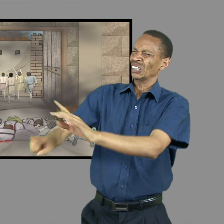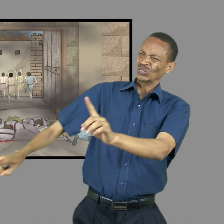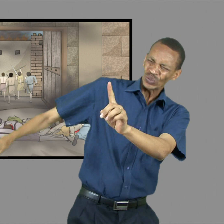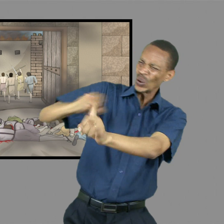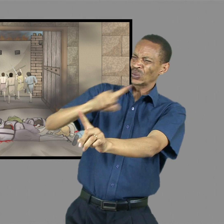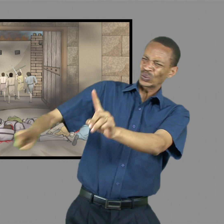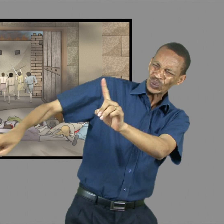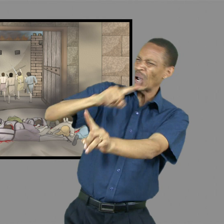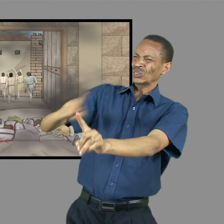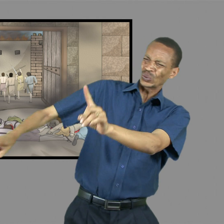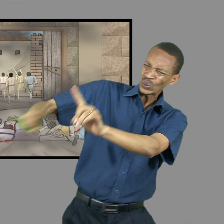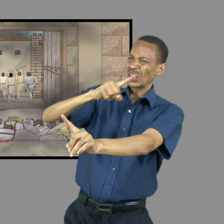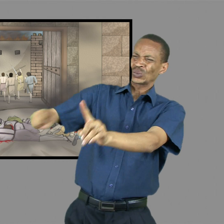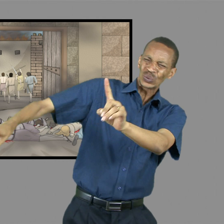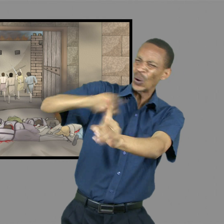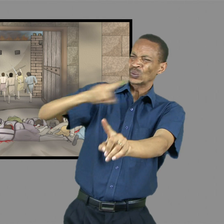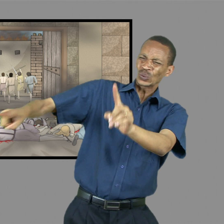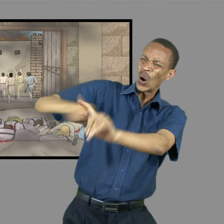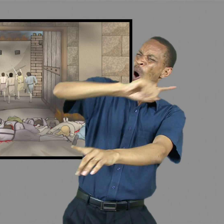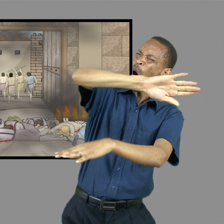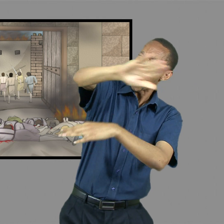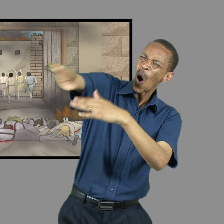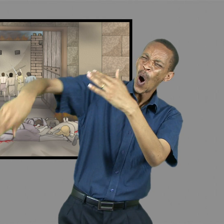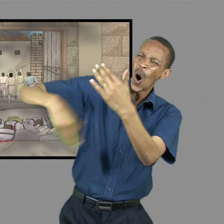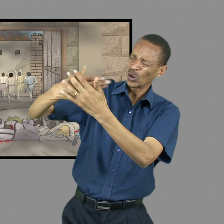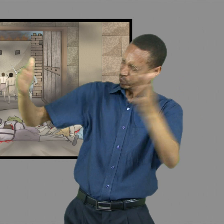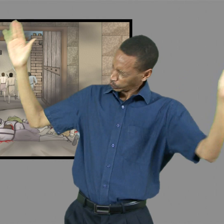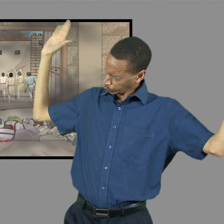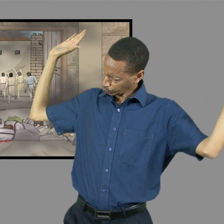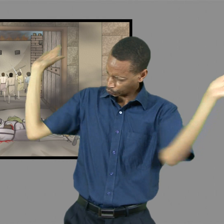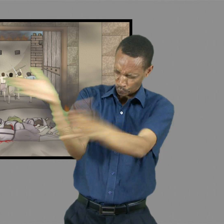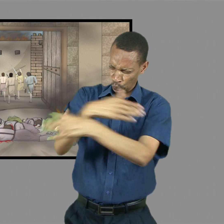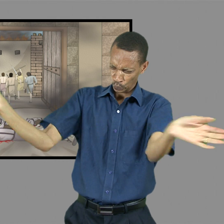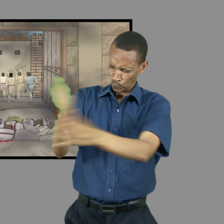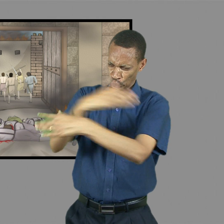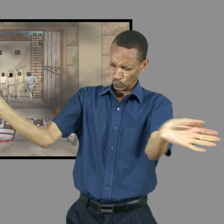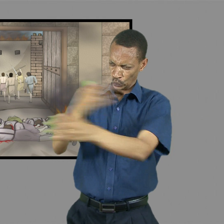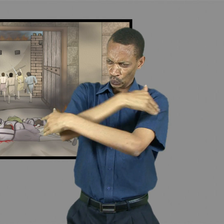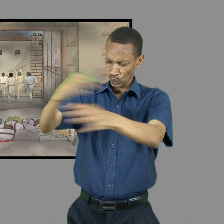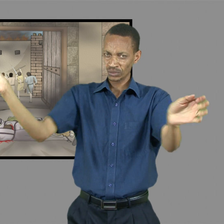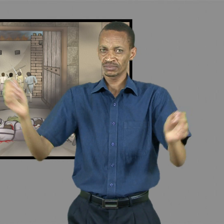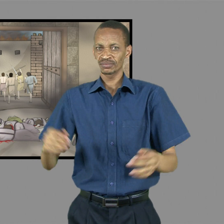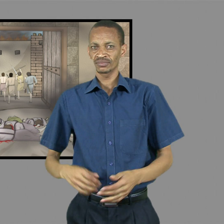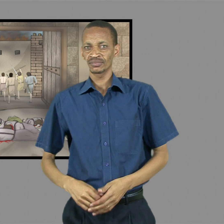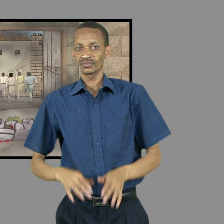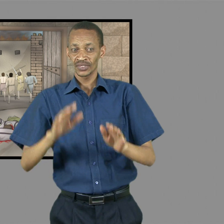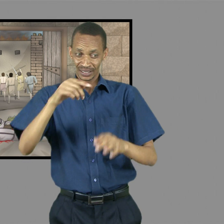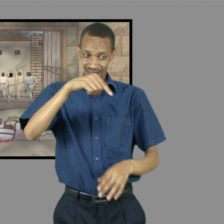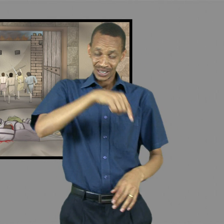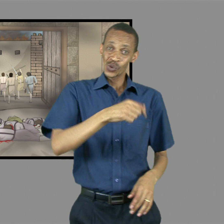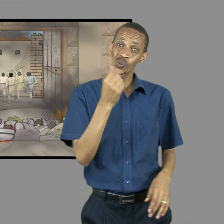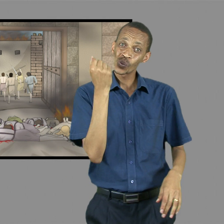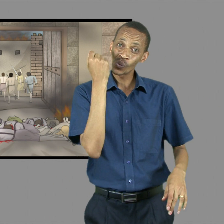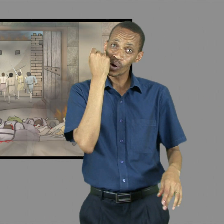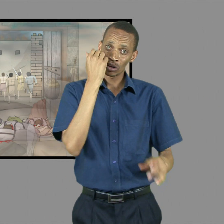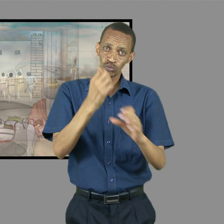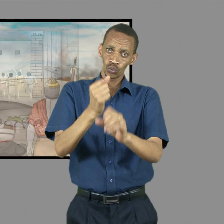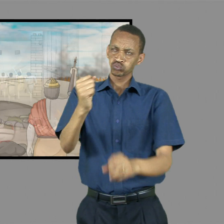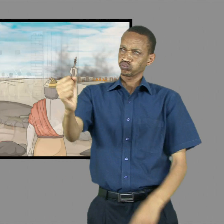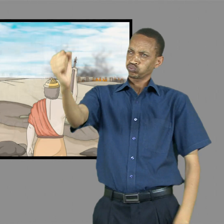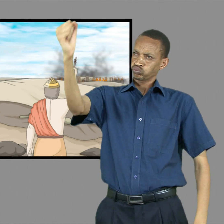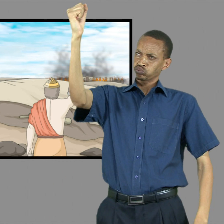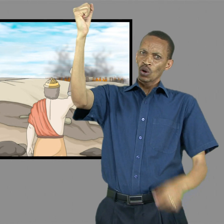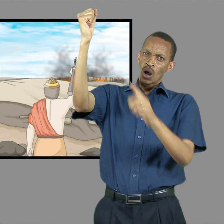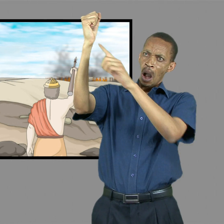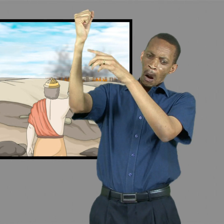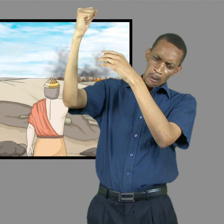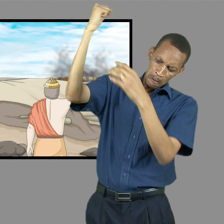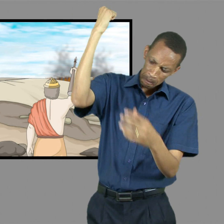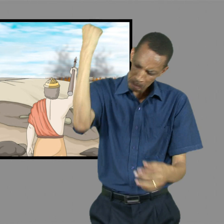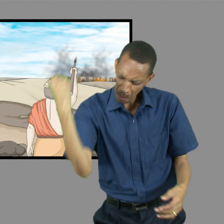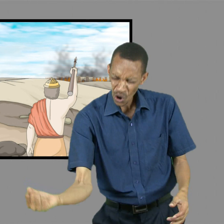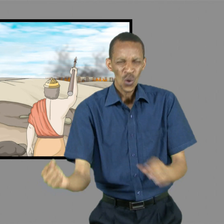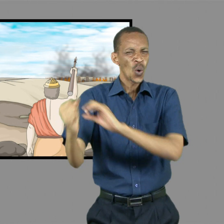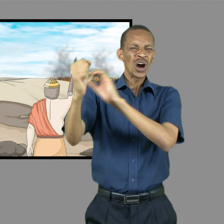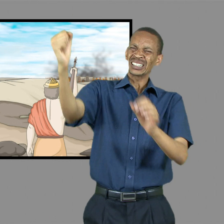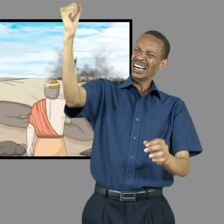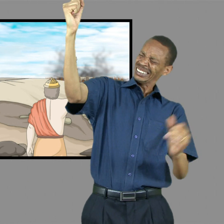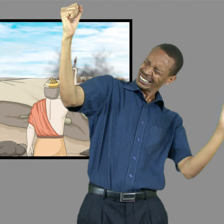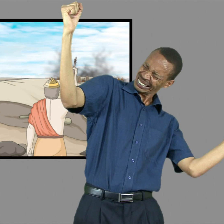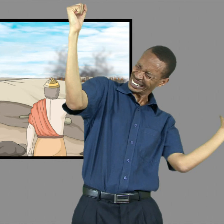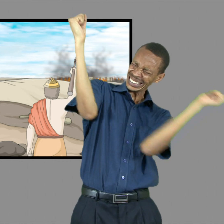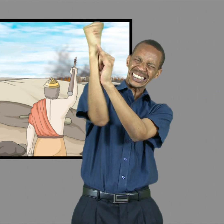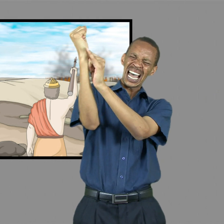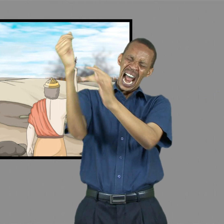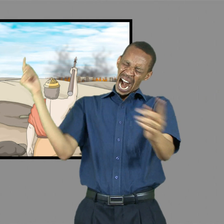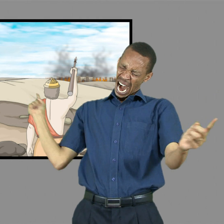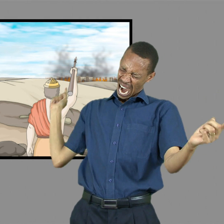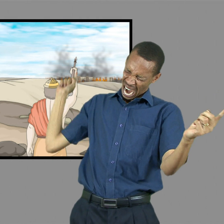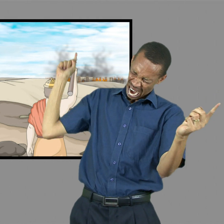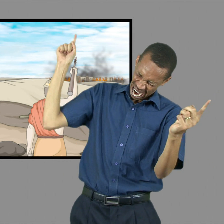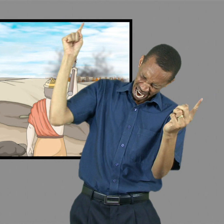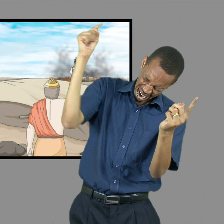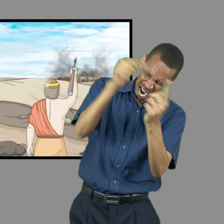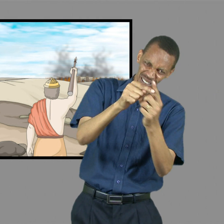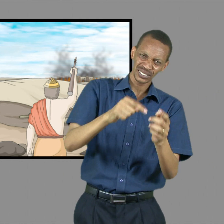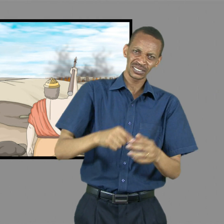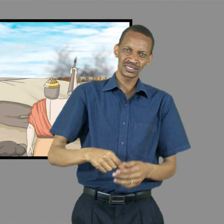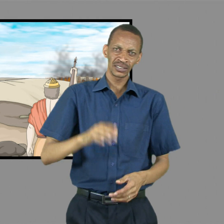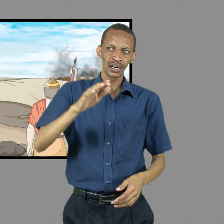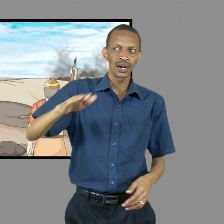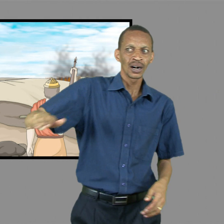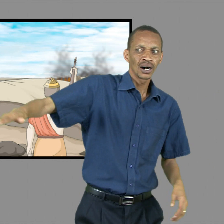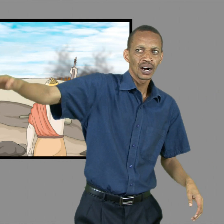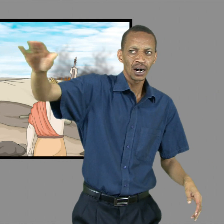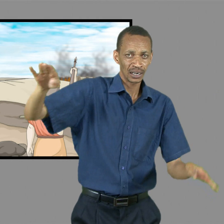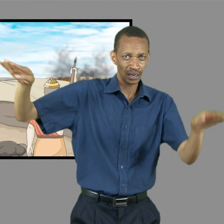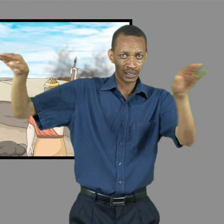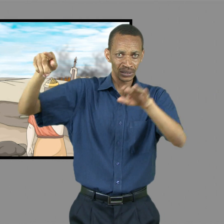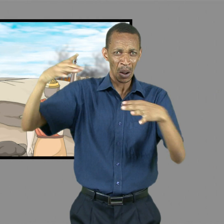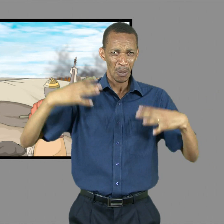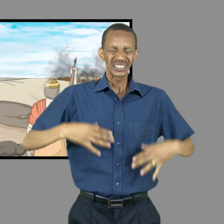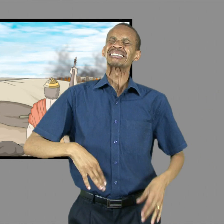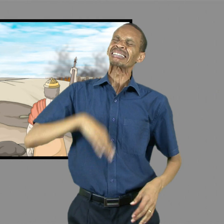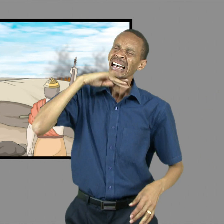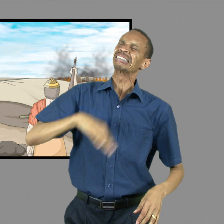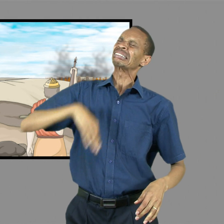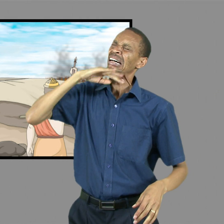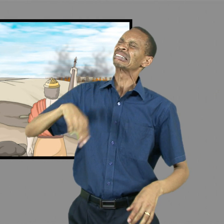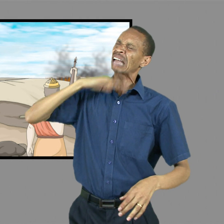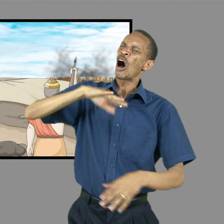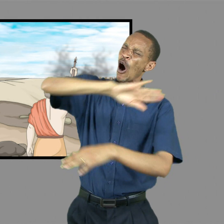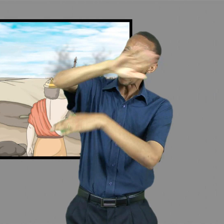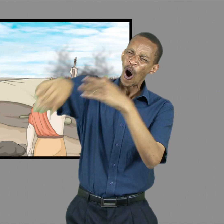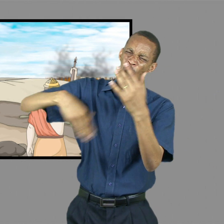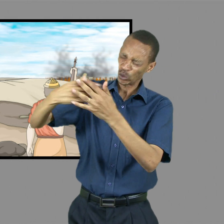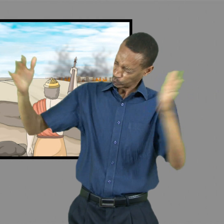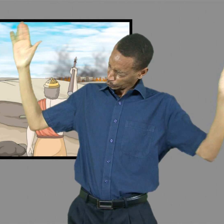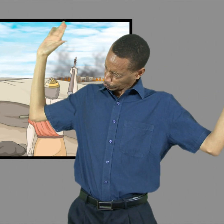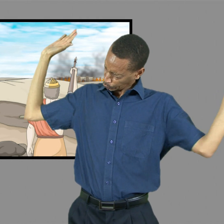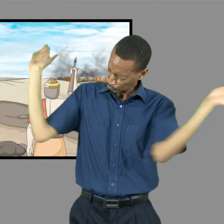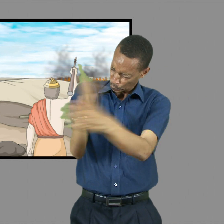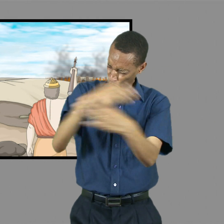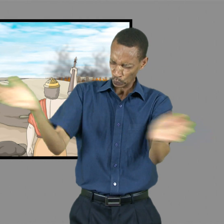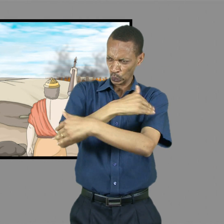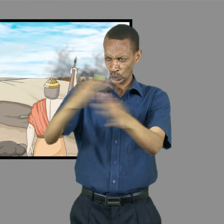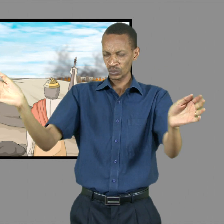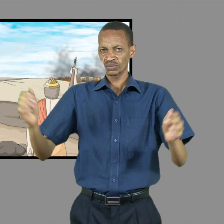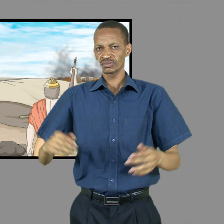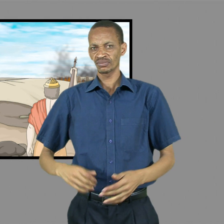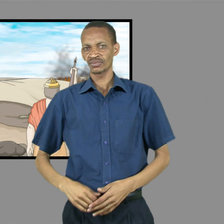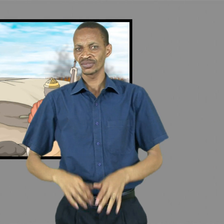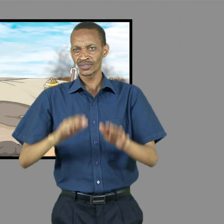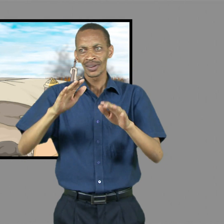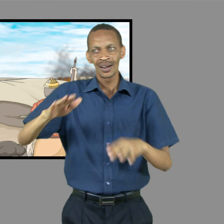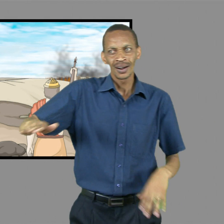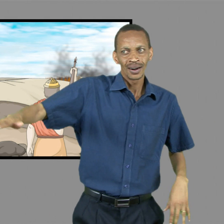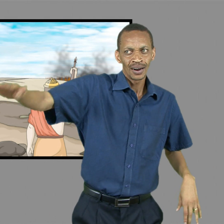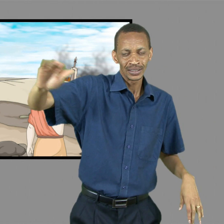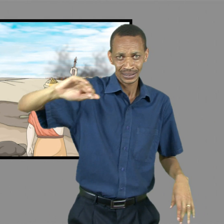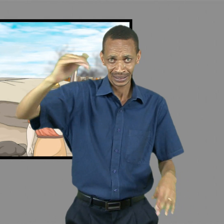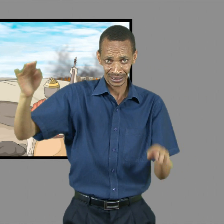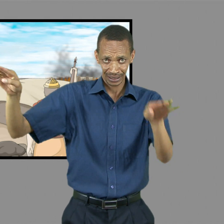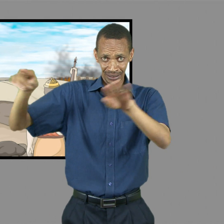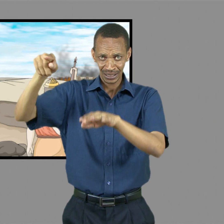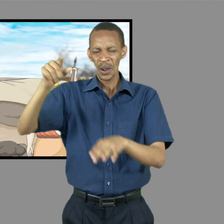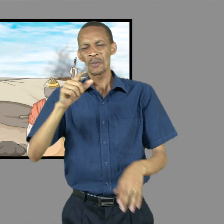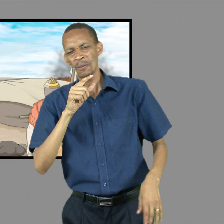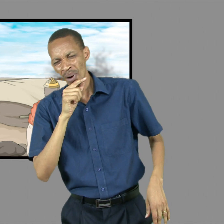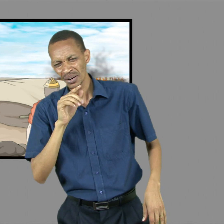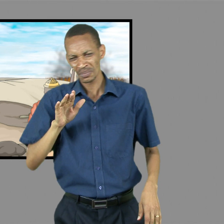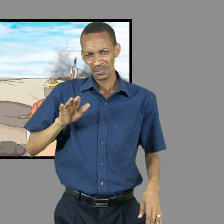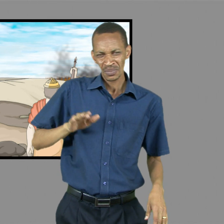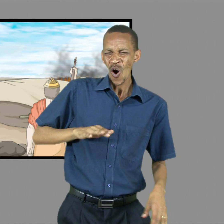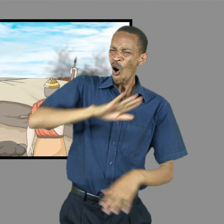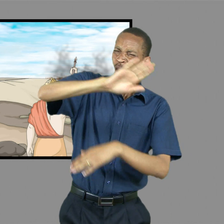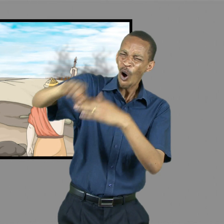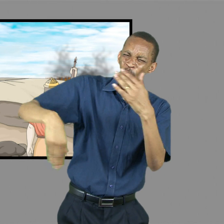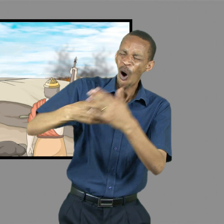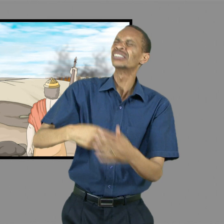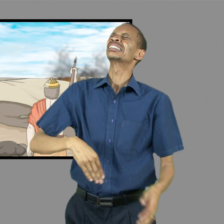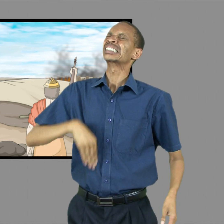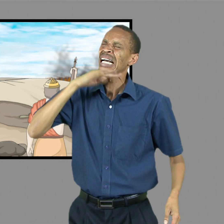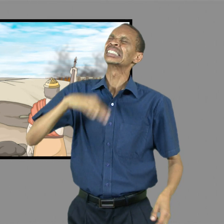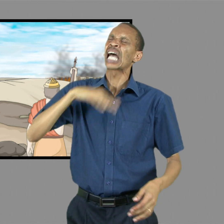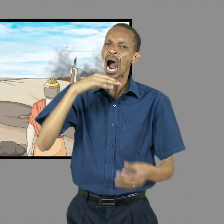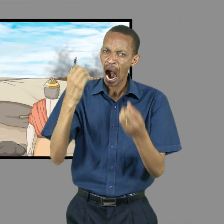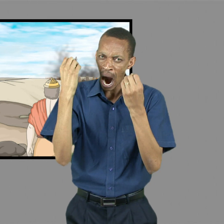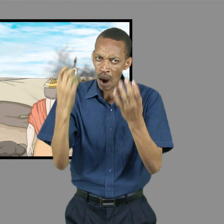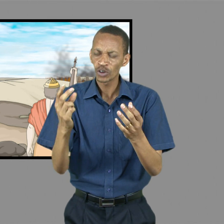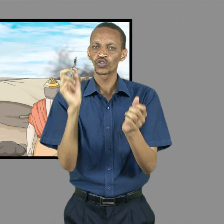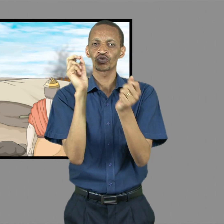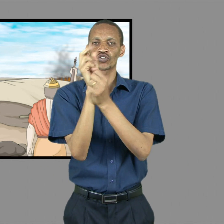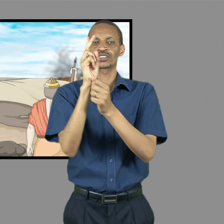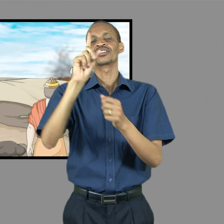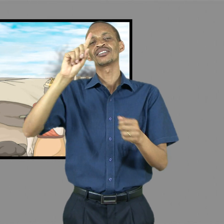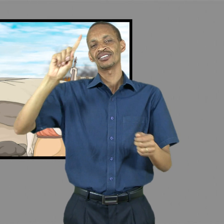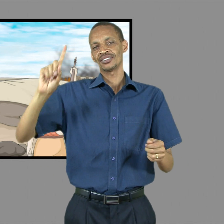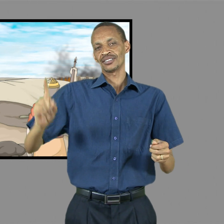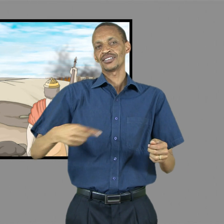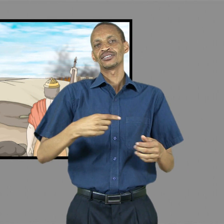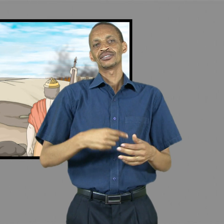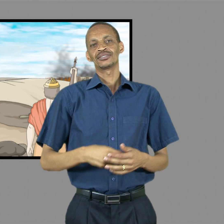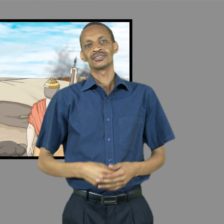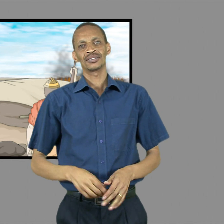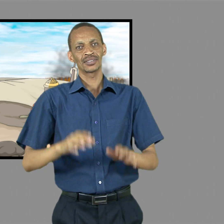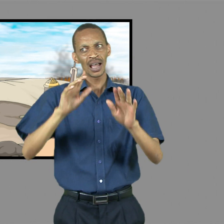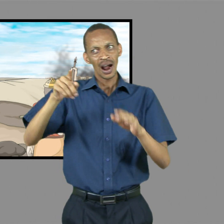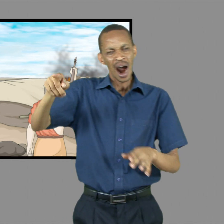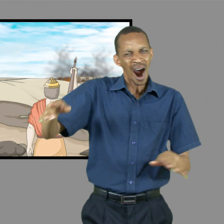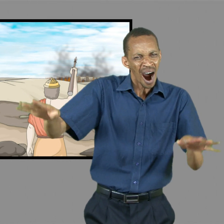When Israel had finished killing all the men of Ai who had pursued them into the field and wilderness, and when every last one of them had fallen by the sword, all the Israelites returned to Ai and put it to the sword as well.